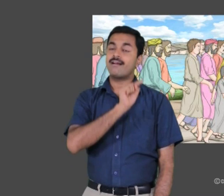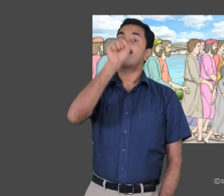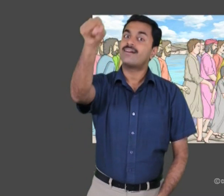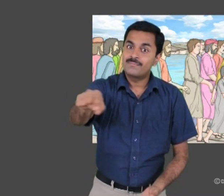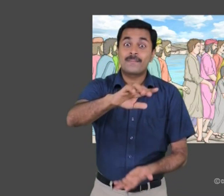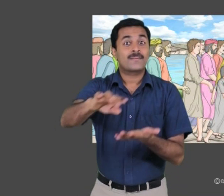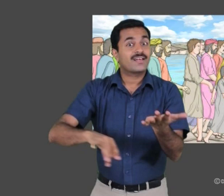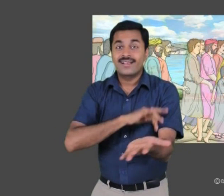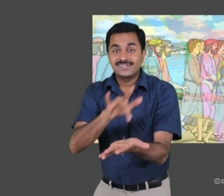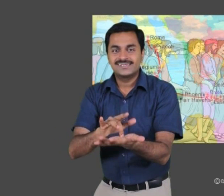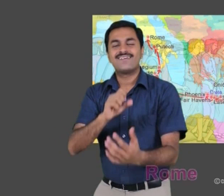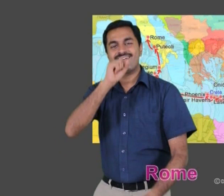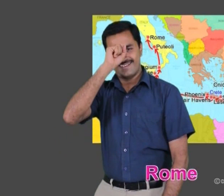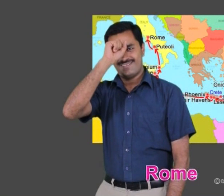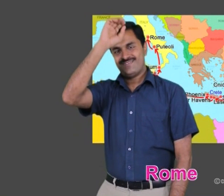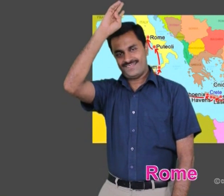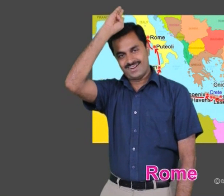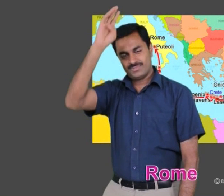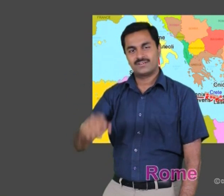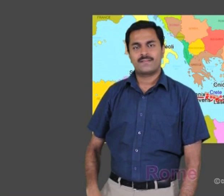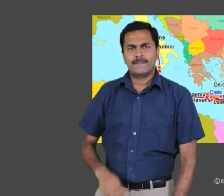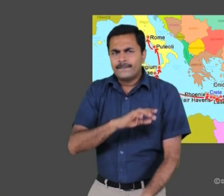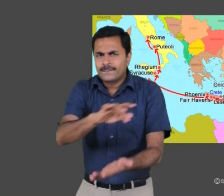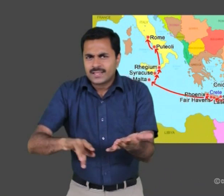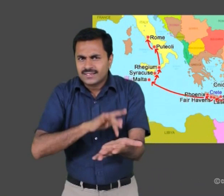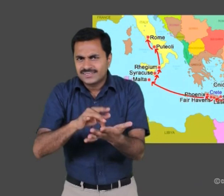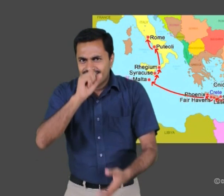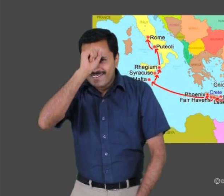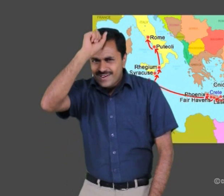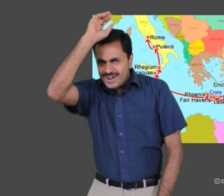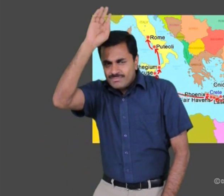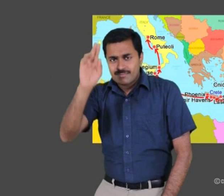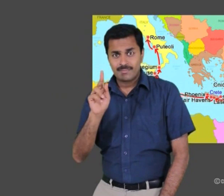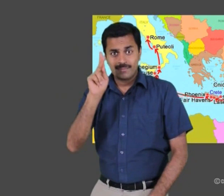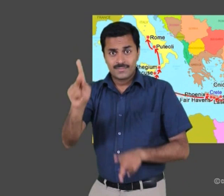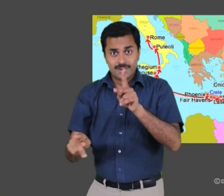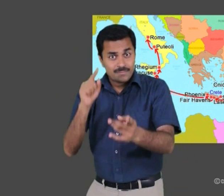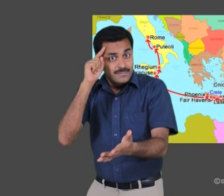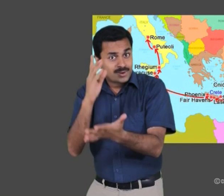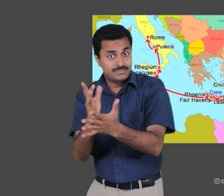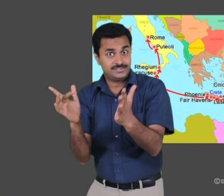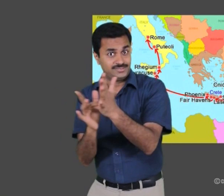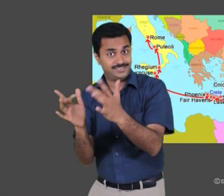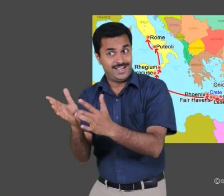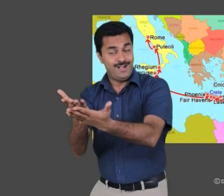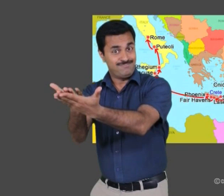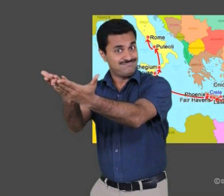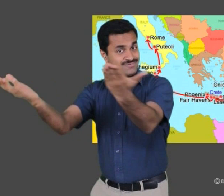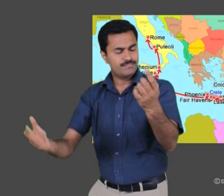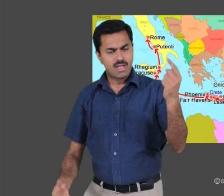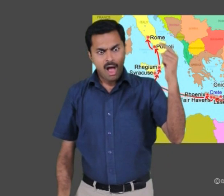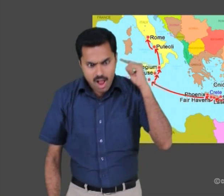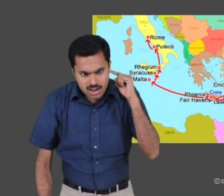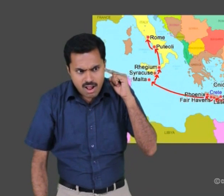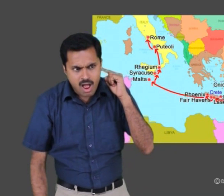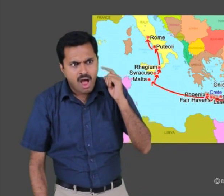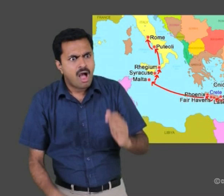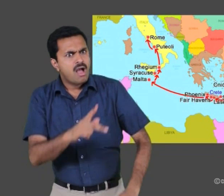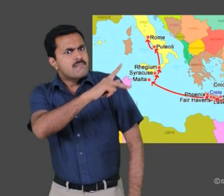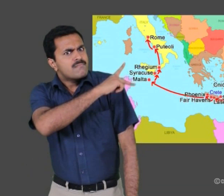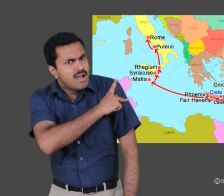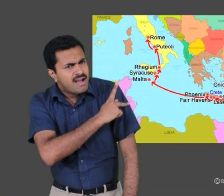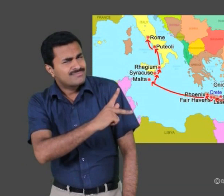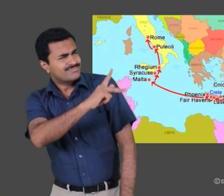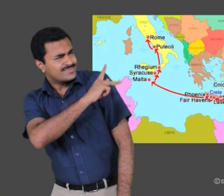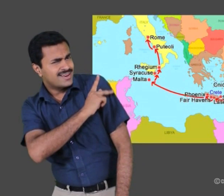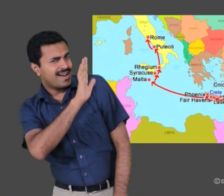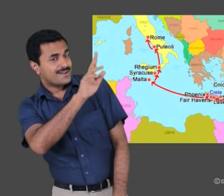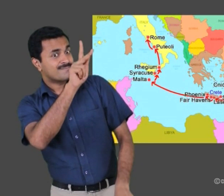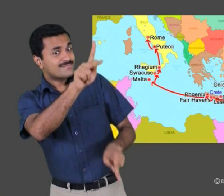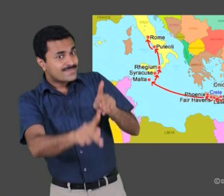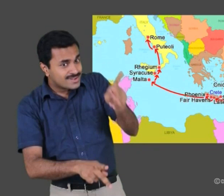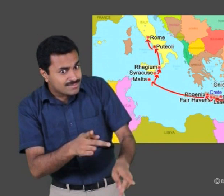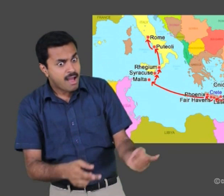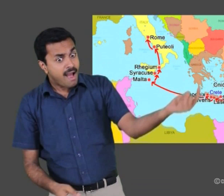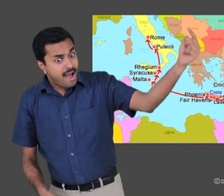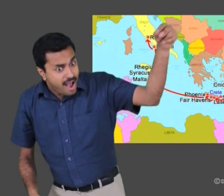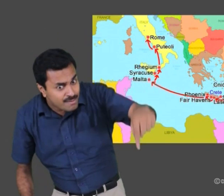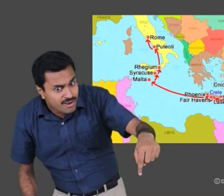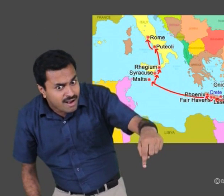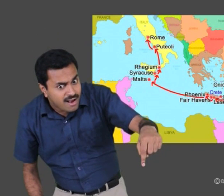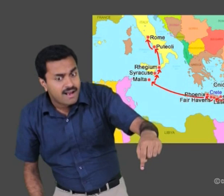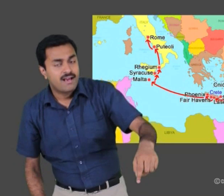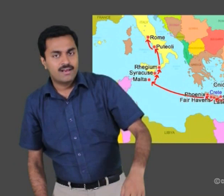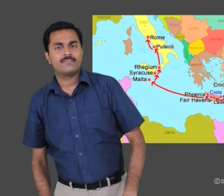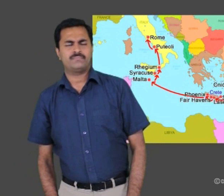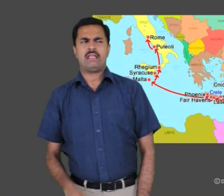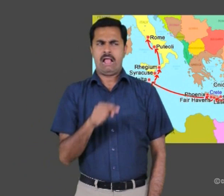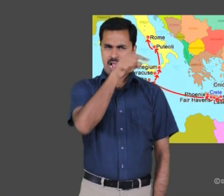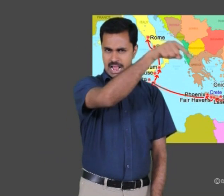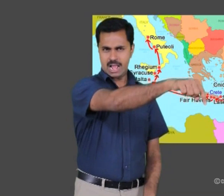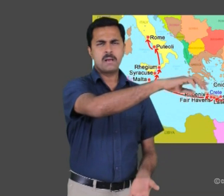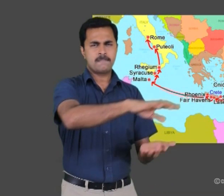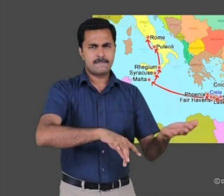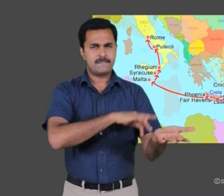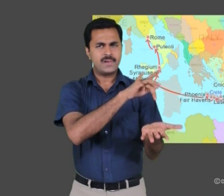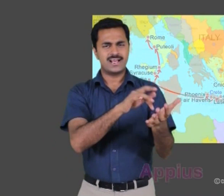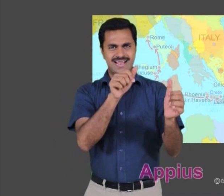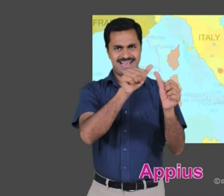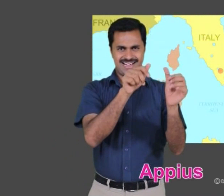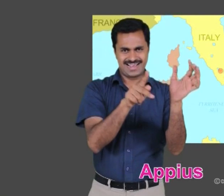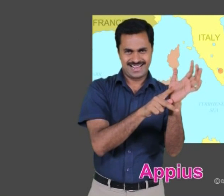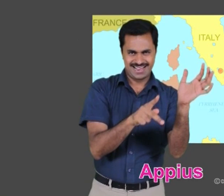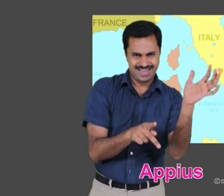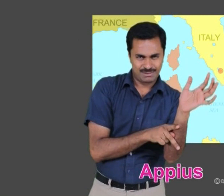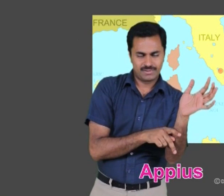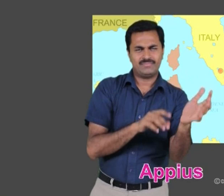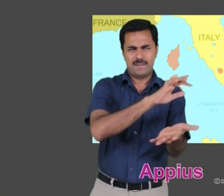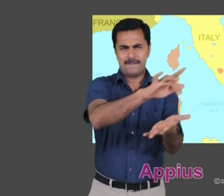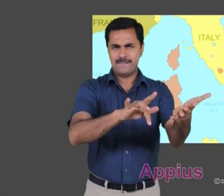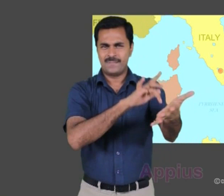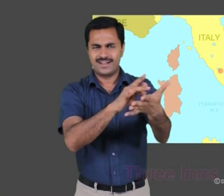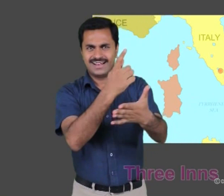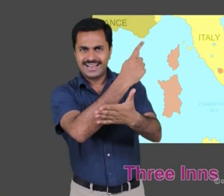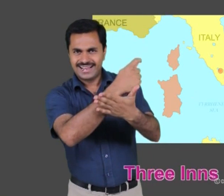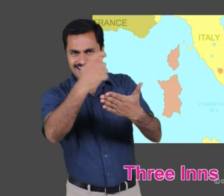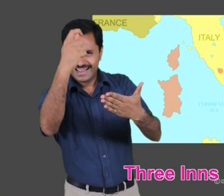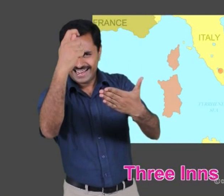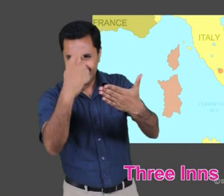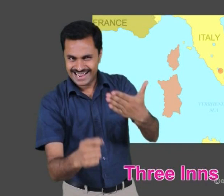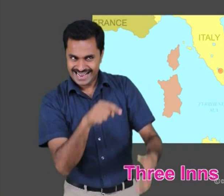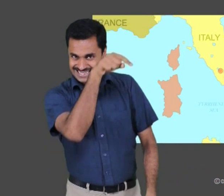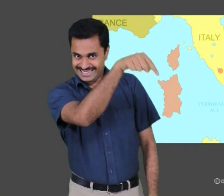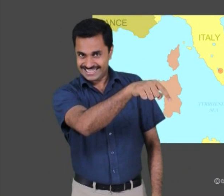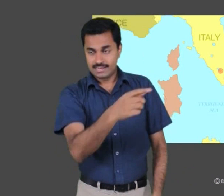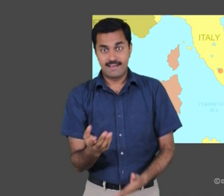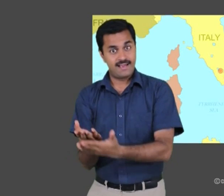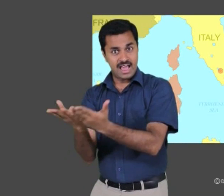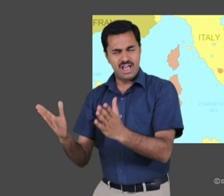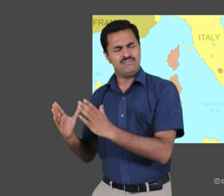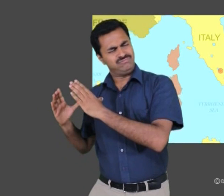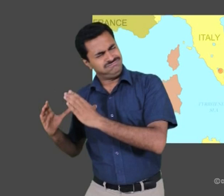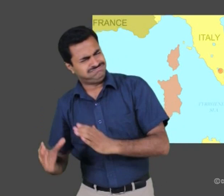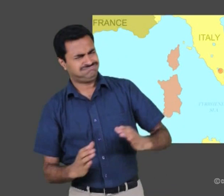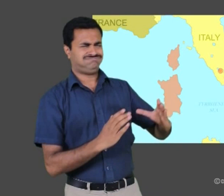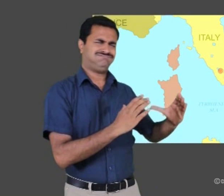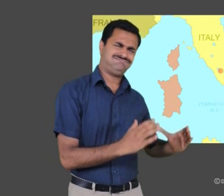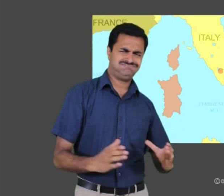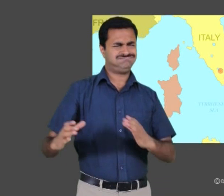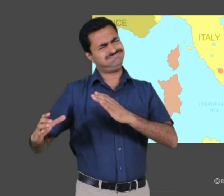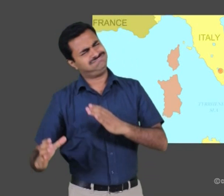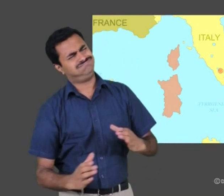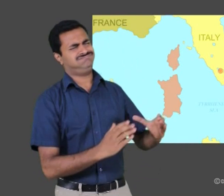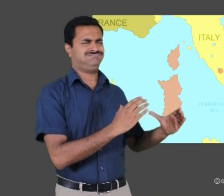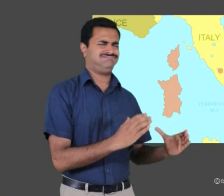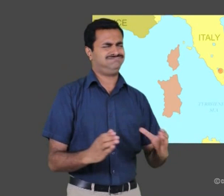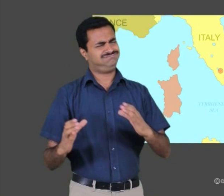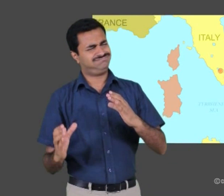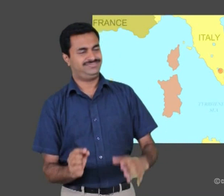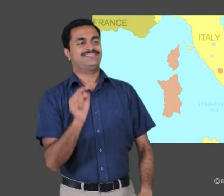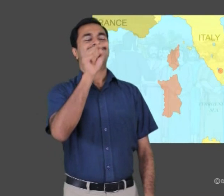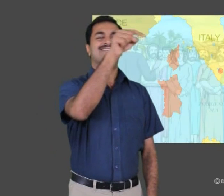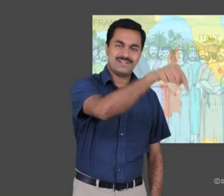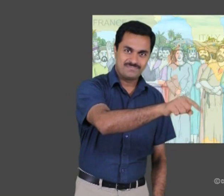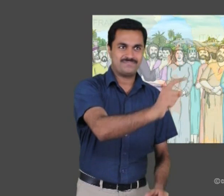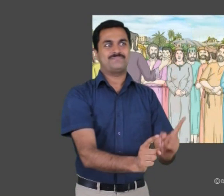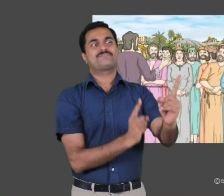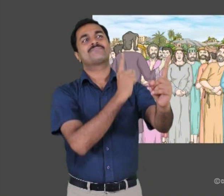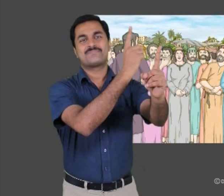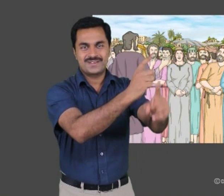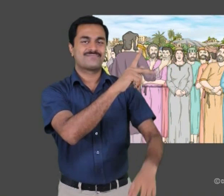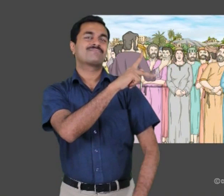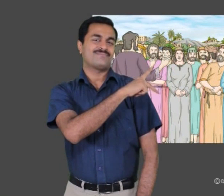And so we came to Rome. The brothers there had heard about us and traveled as far as the Forum of Appius and the Three Taverns to meet us.